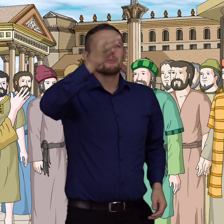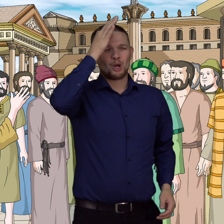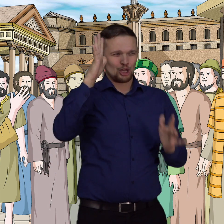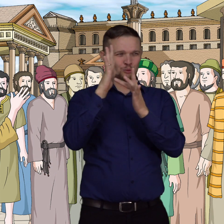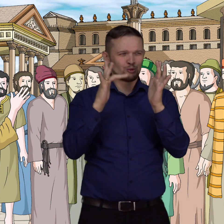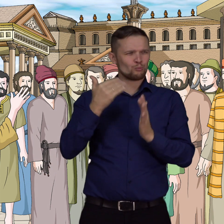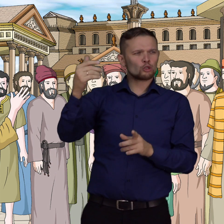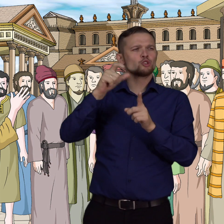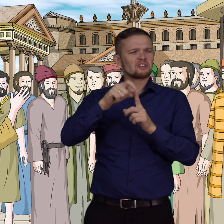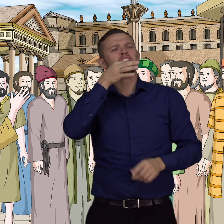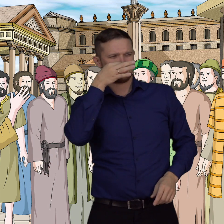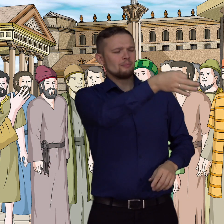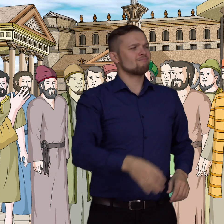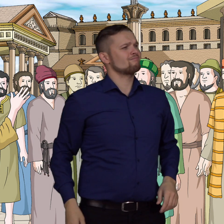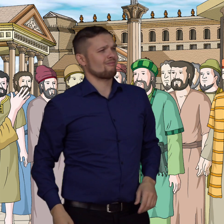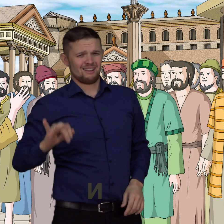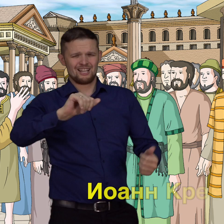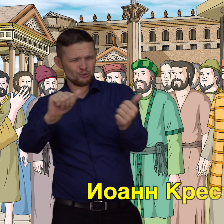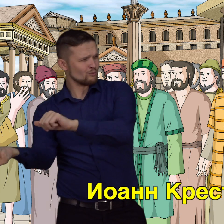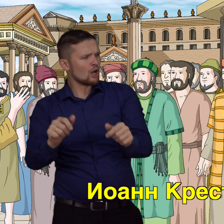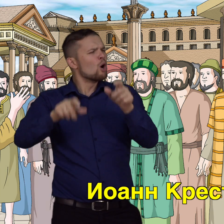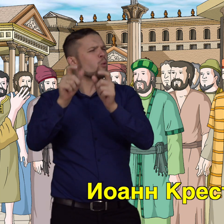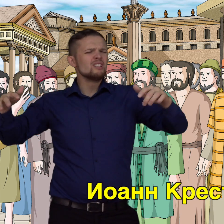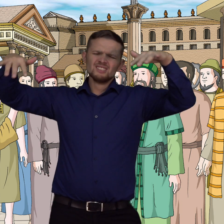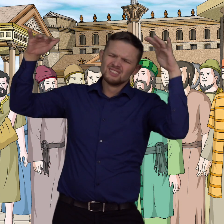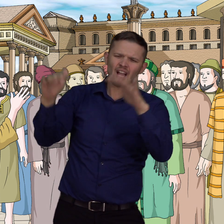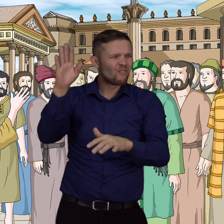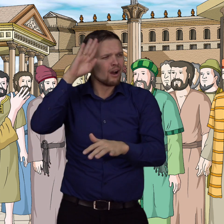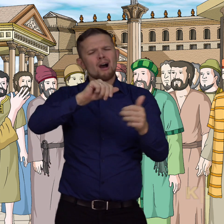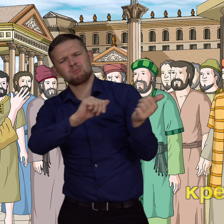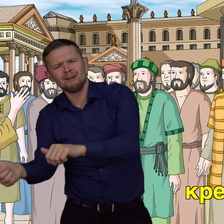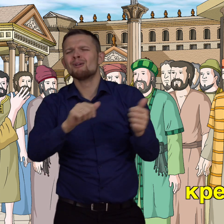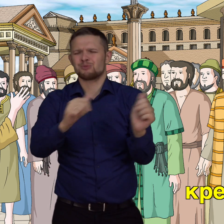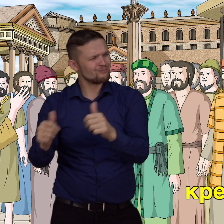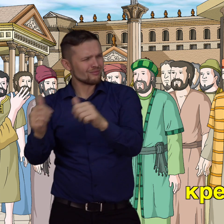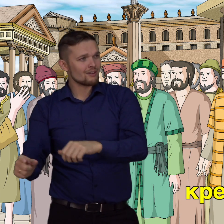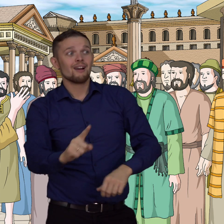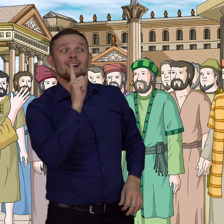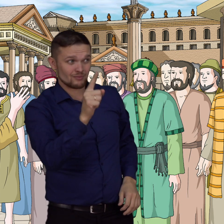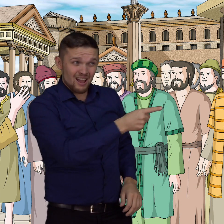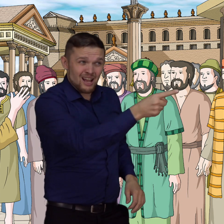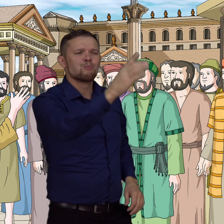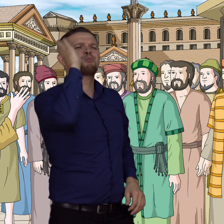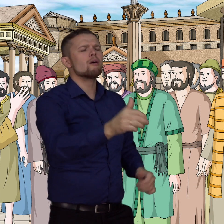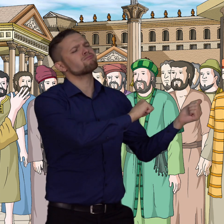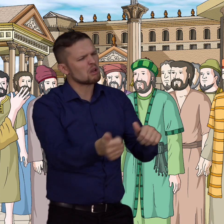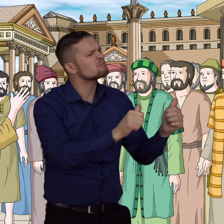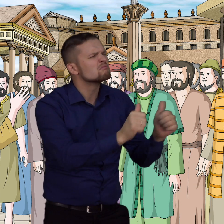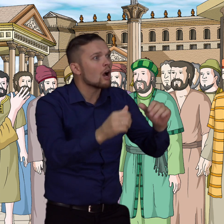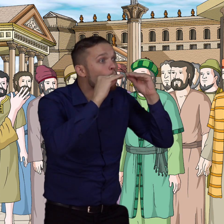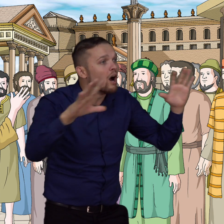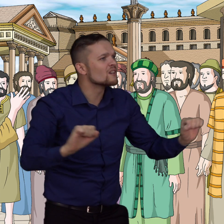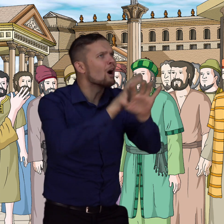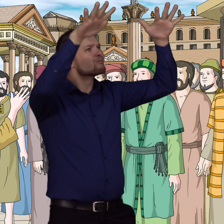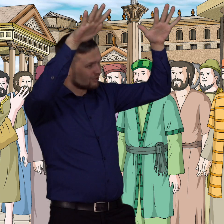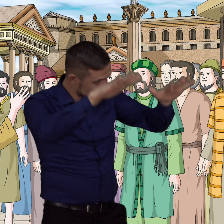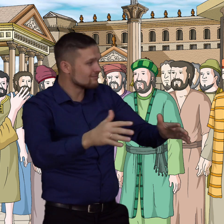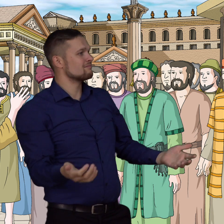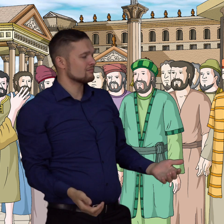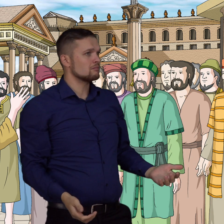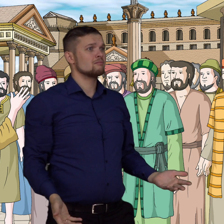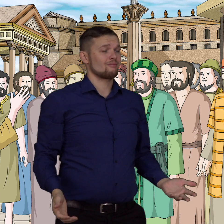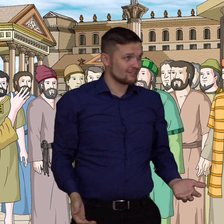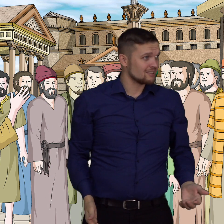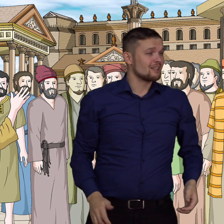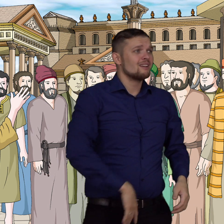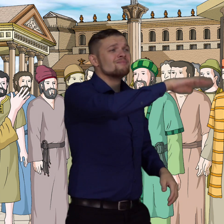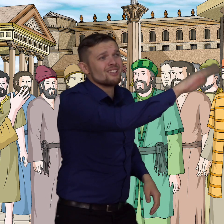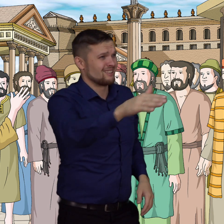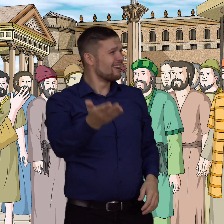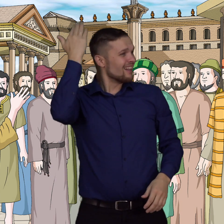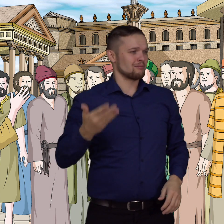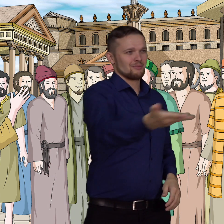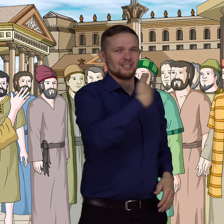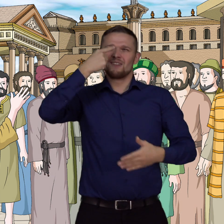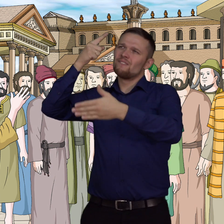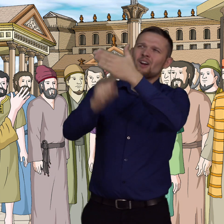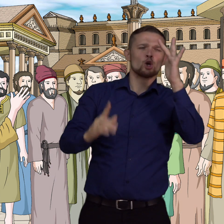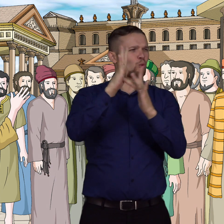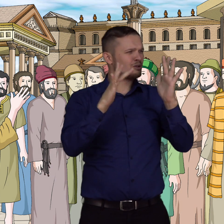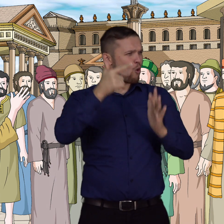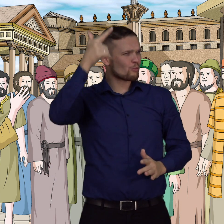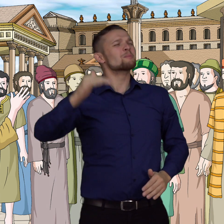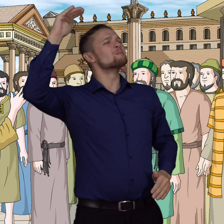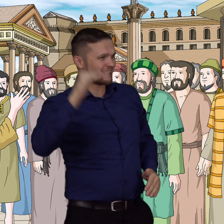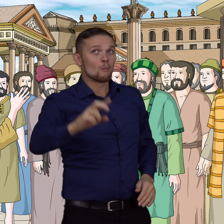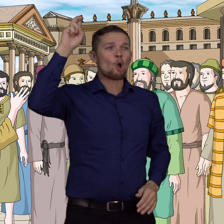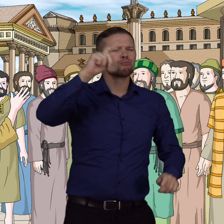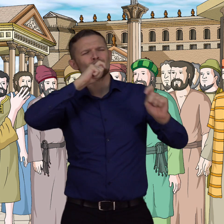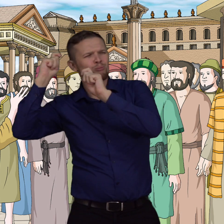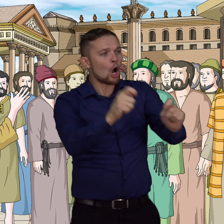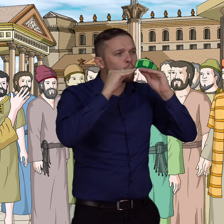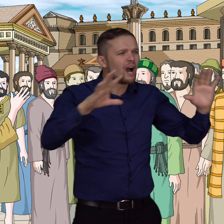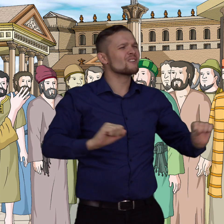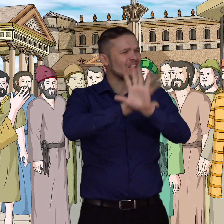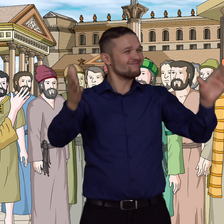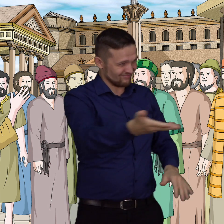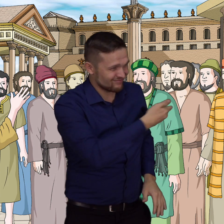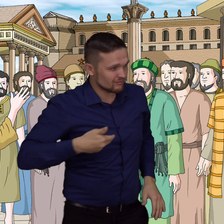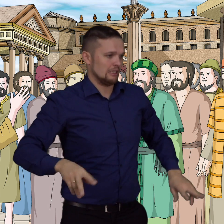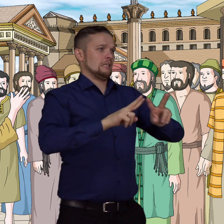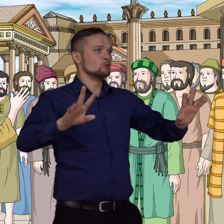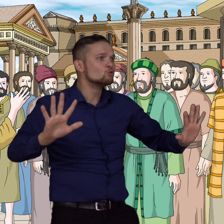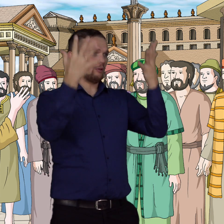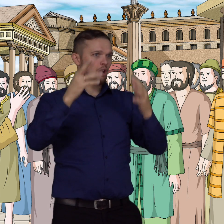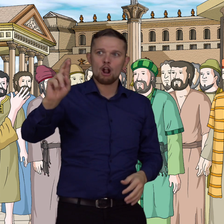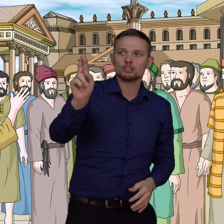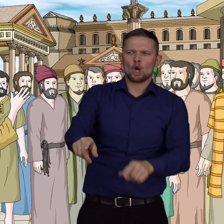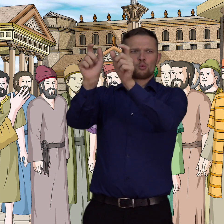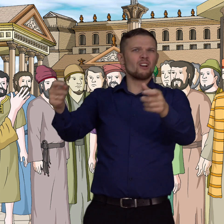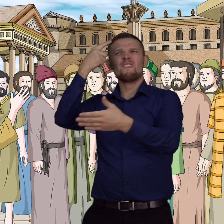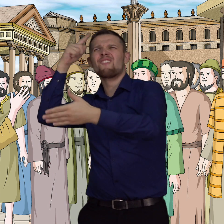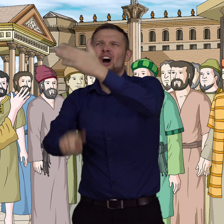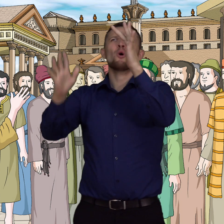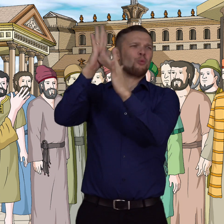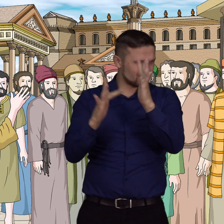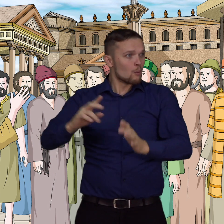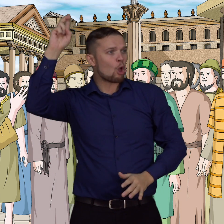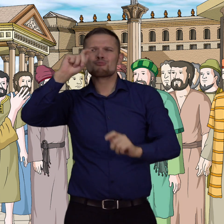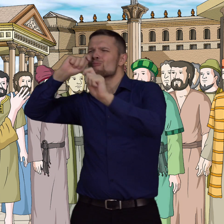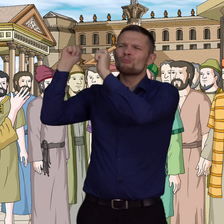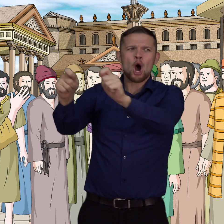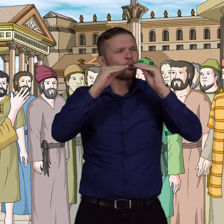Then I remembered the word of the Lord, as He used to say, ‘John baptized with water, but you will be baptized with the Holy Spirit.’